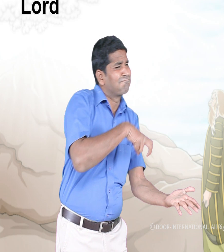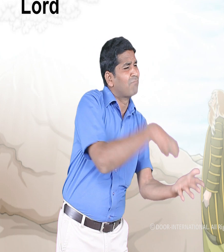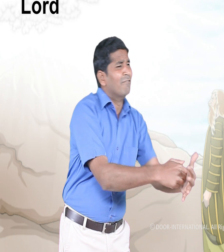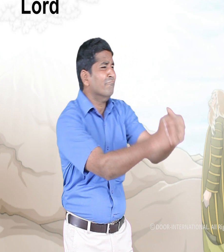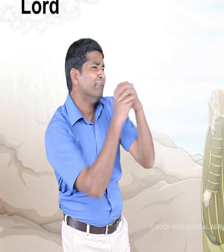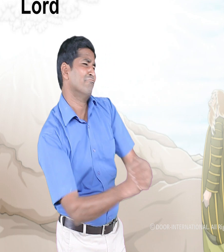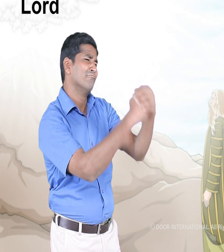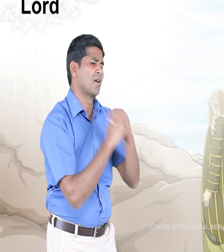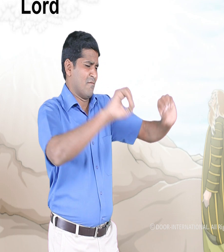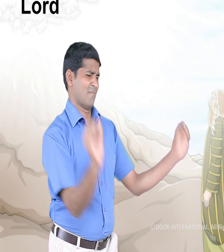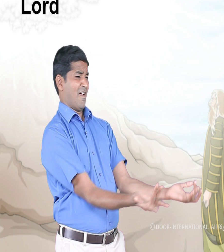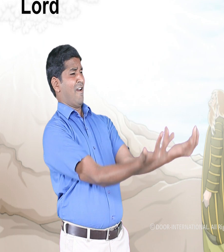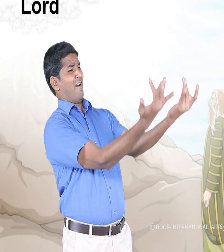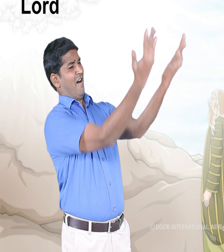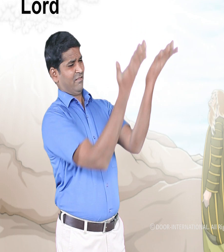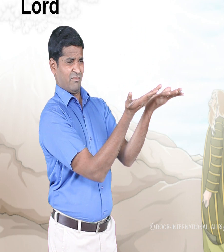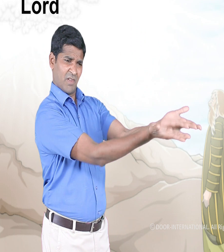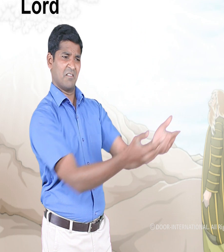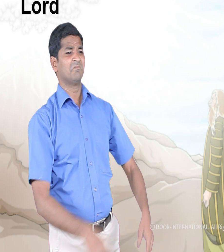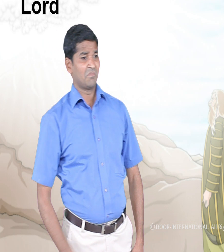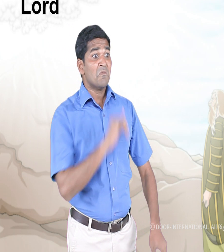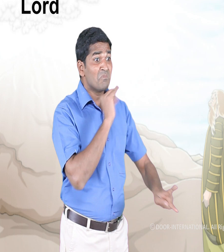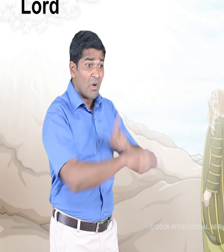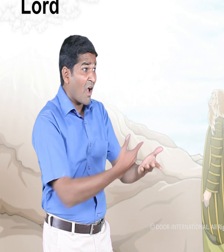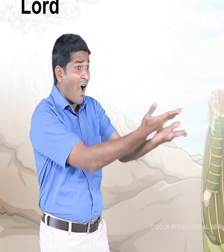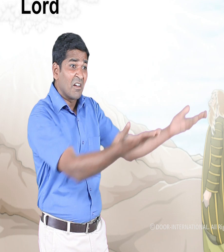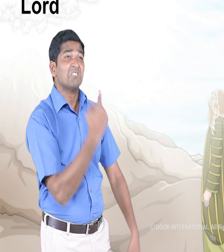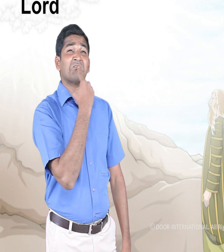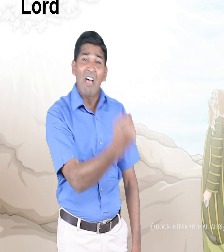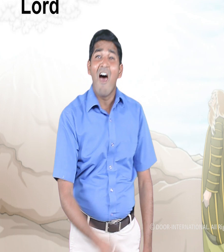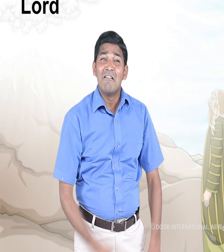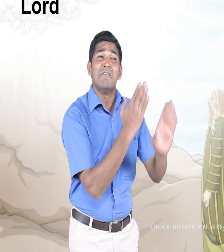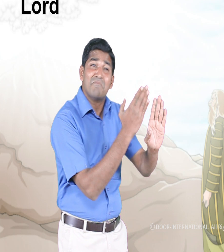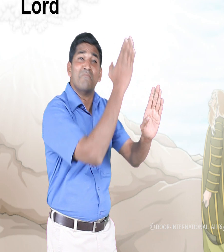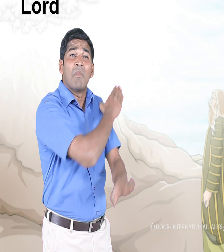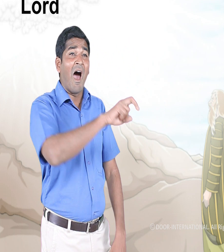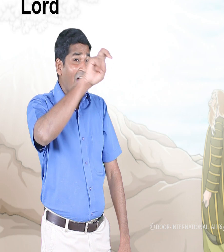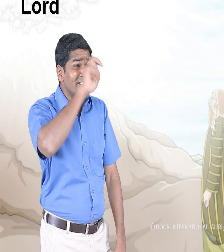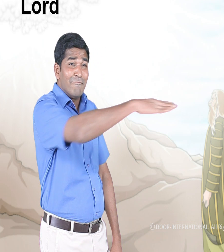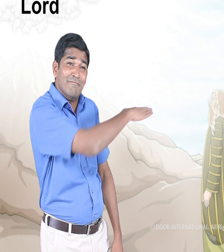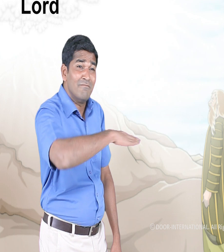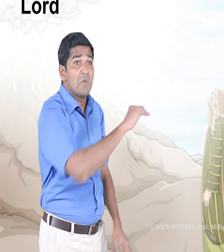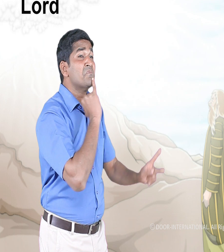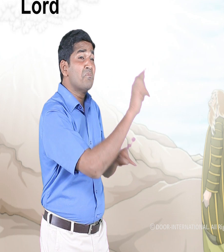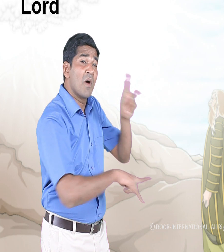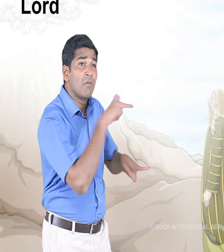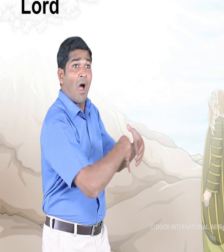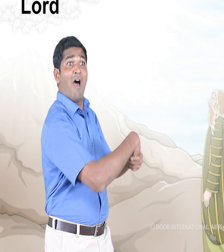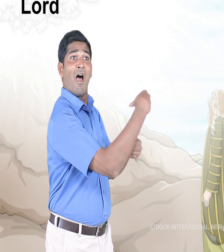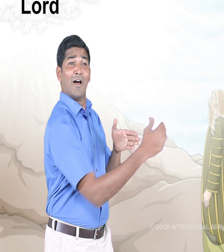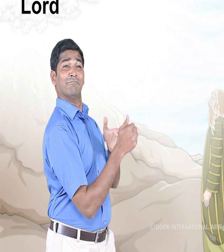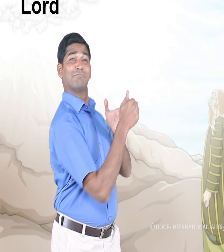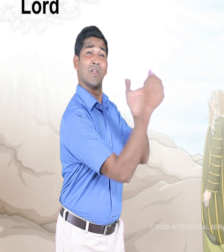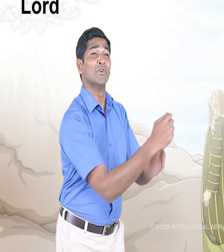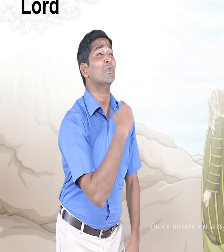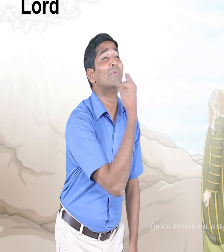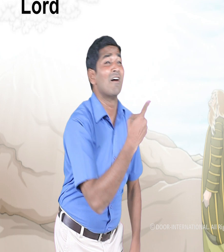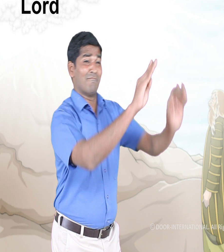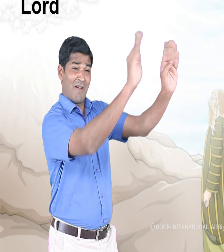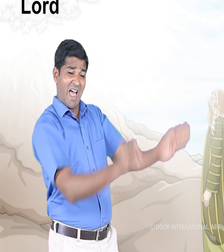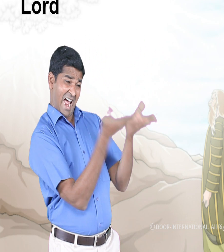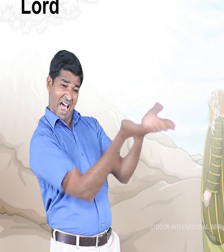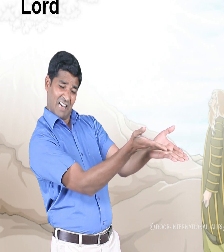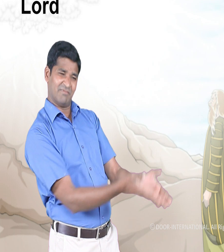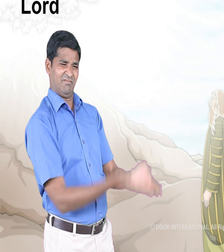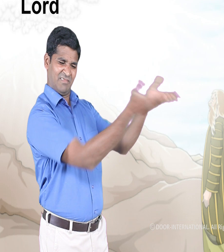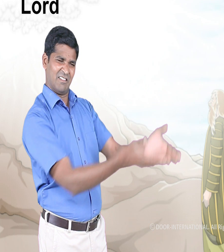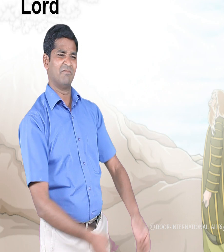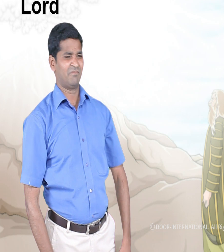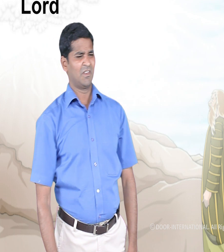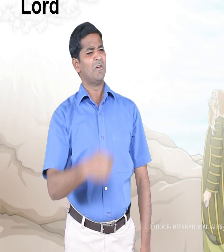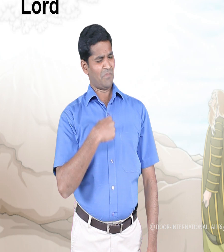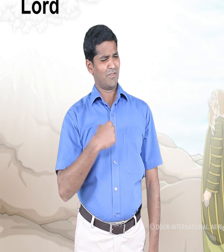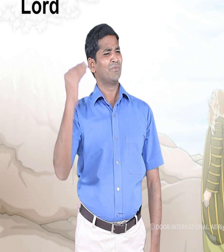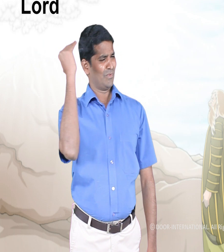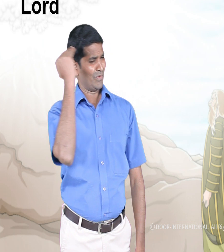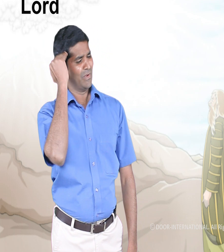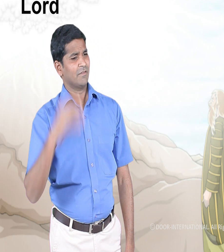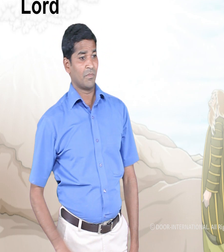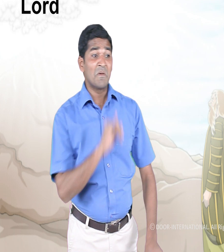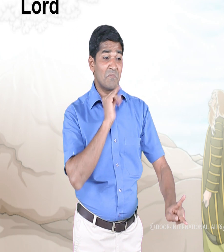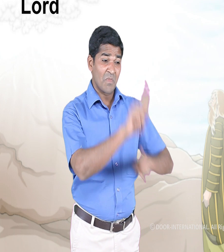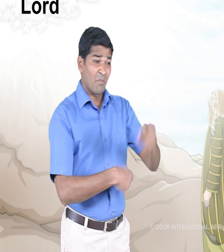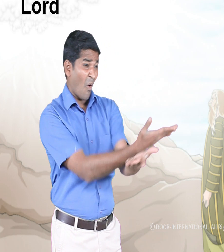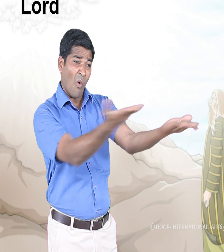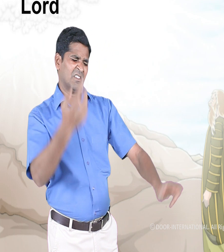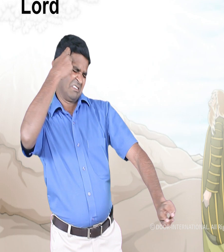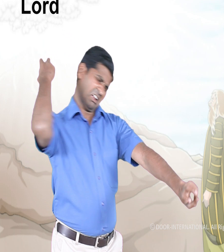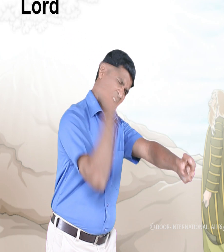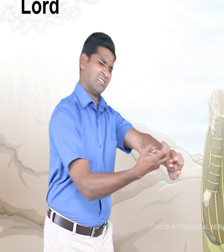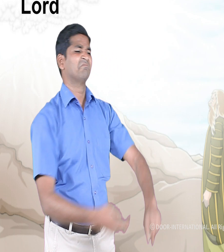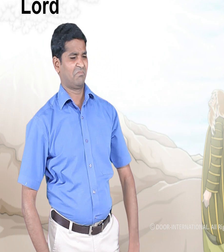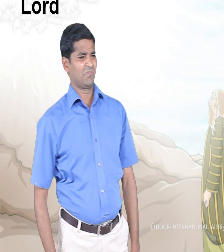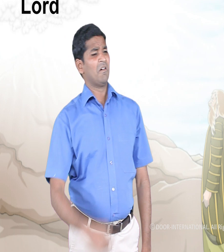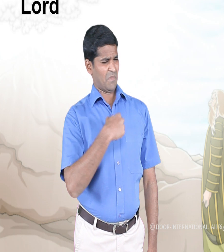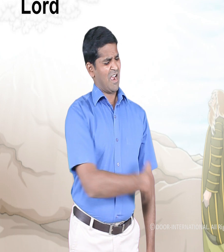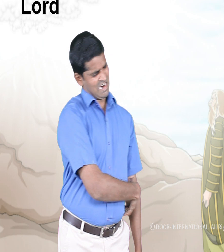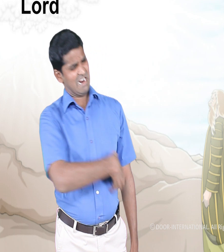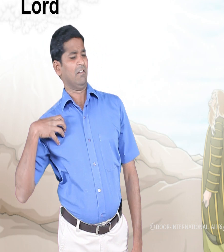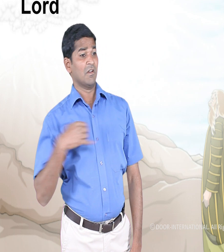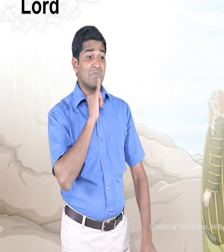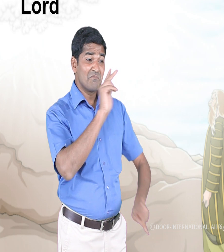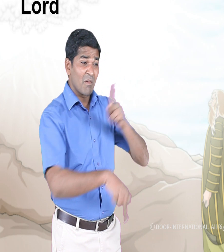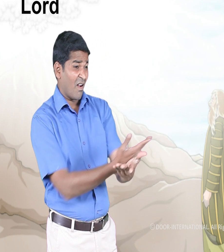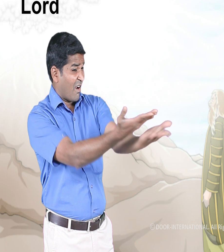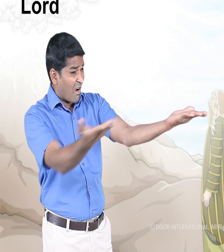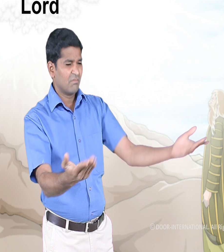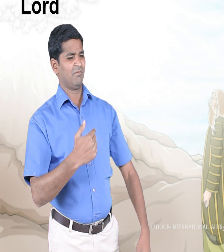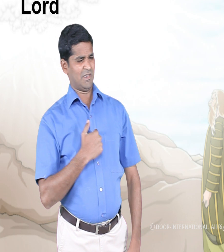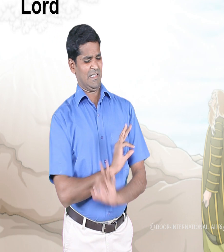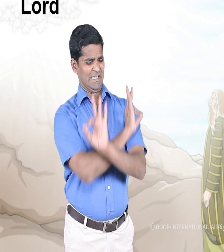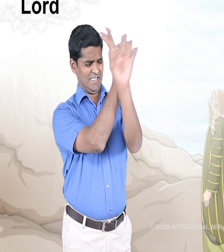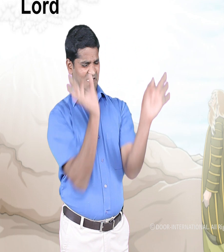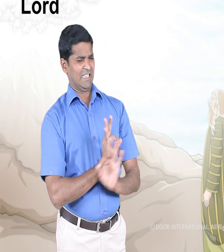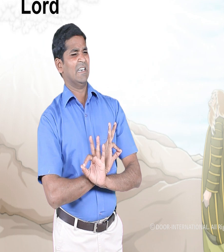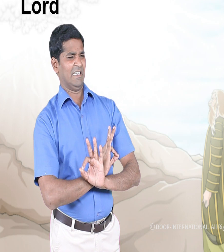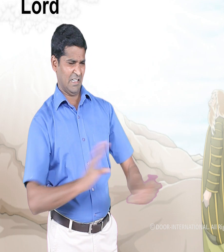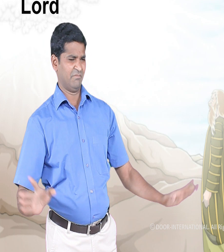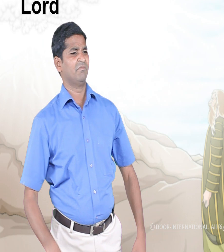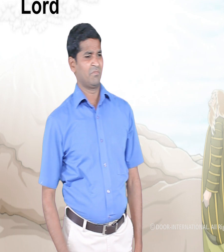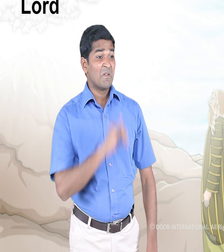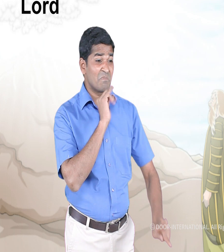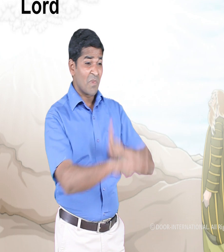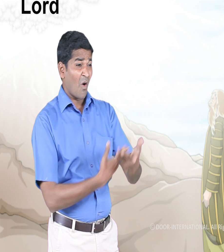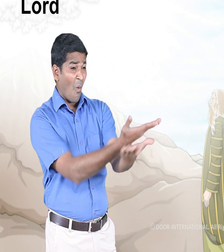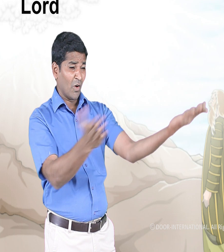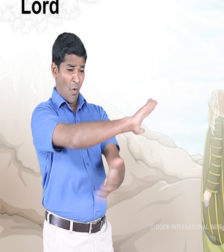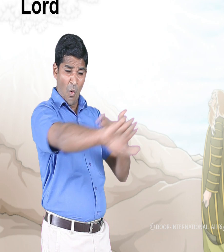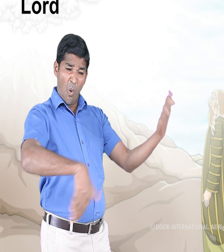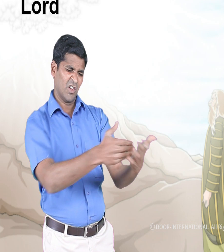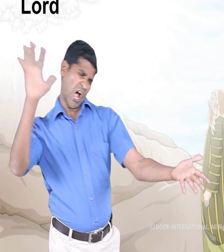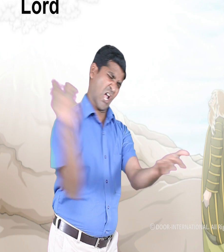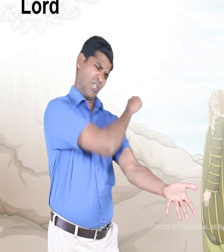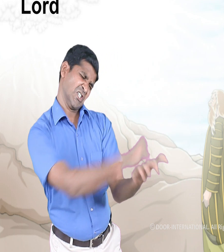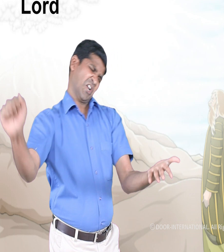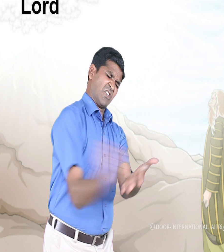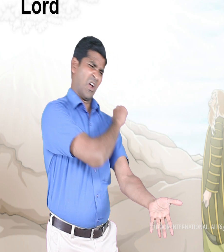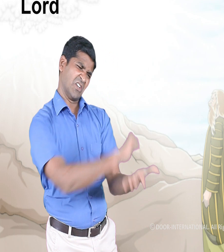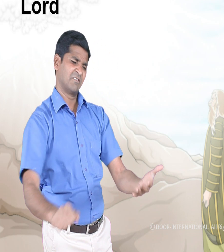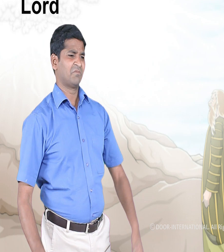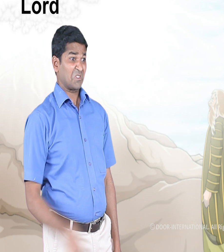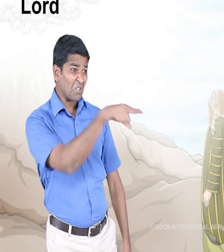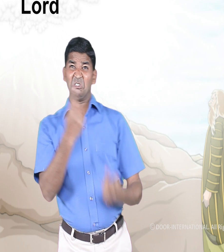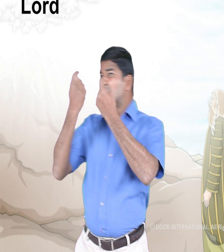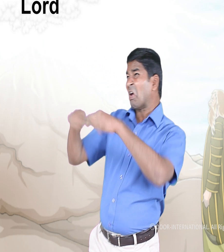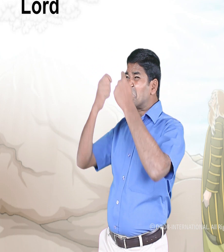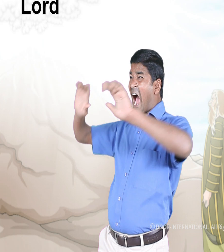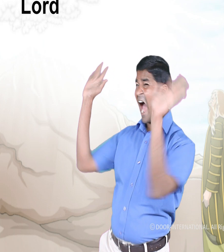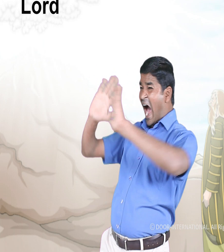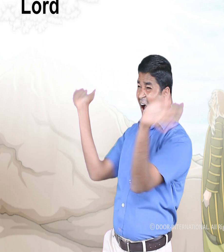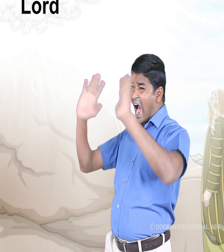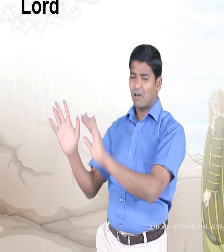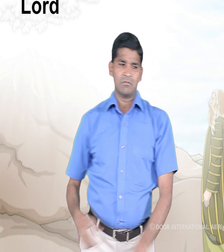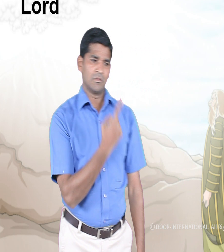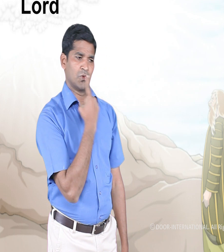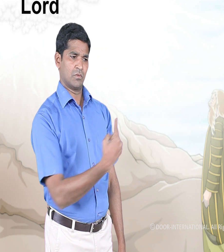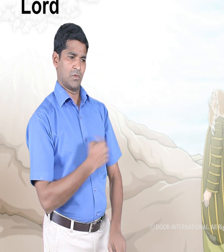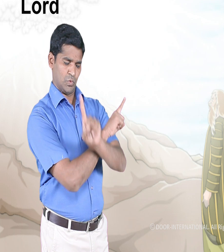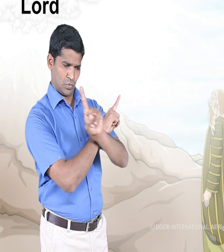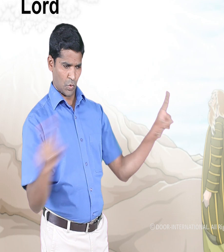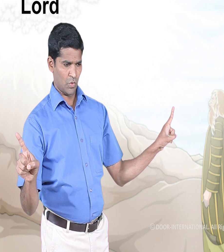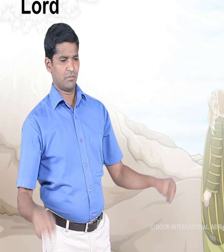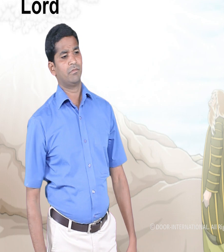They have sacrificed to it and said, ‘These, O Israel, are your gods, who brought you up out of the land of Egypt.’” The LORD also said to Moses, “I have seen this people, and they are indeed a stiff-necked people.